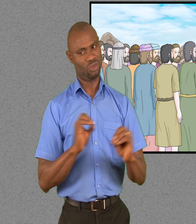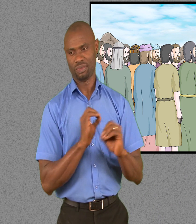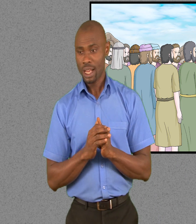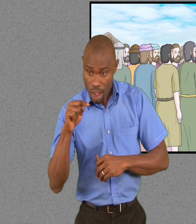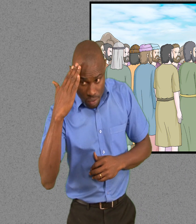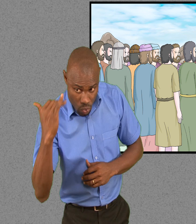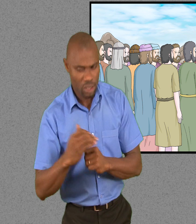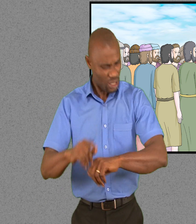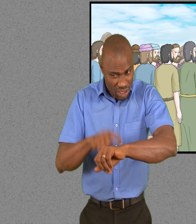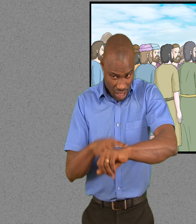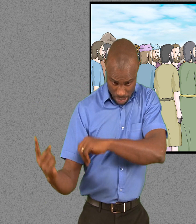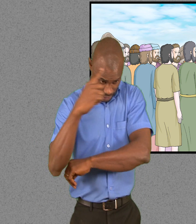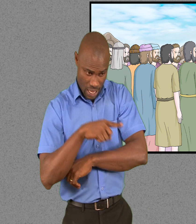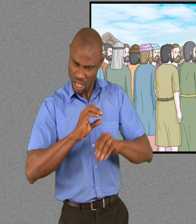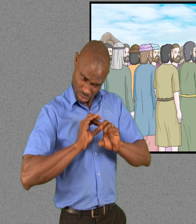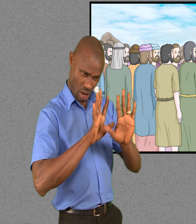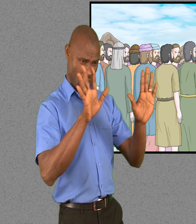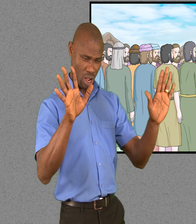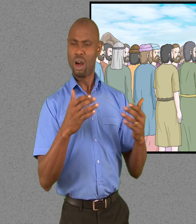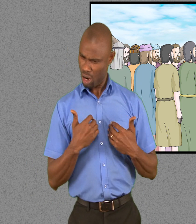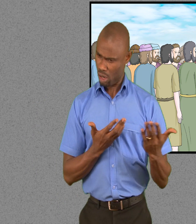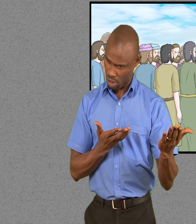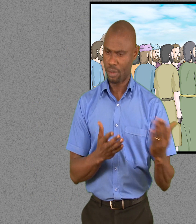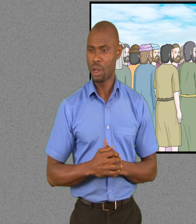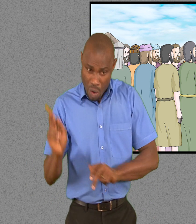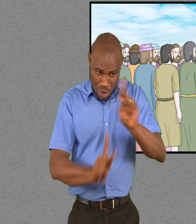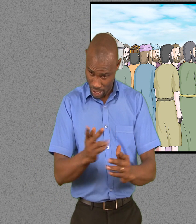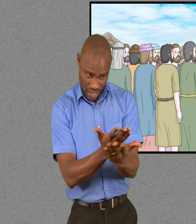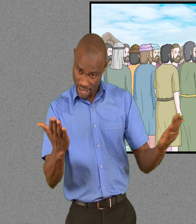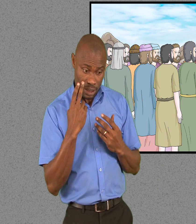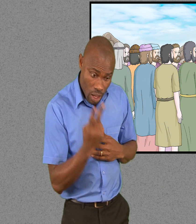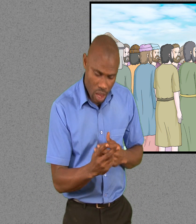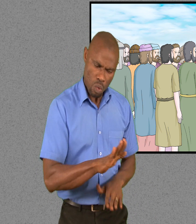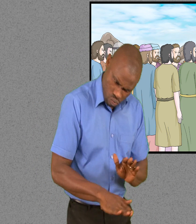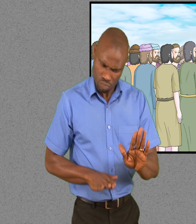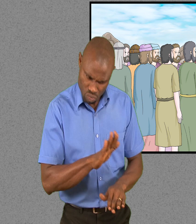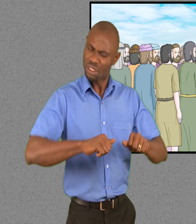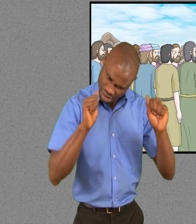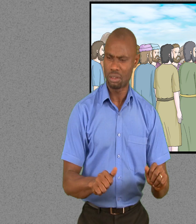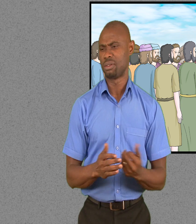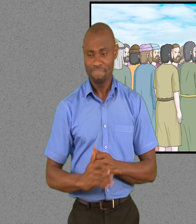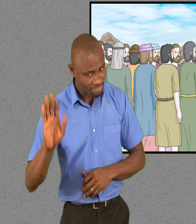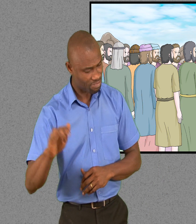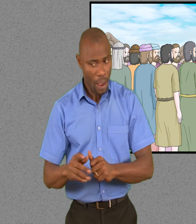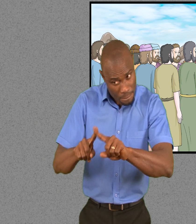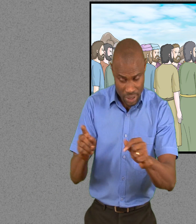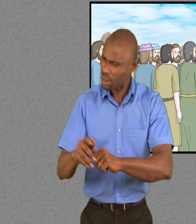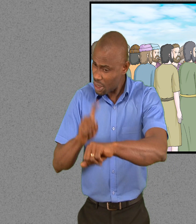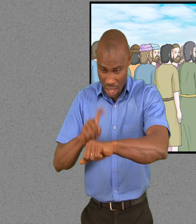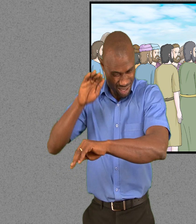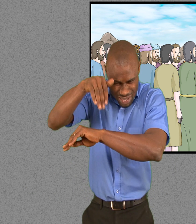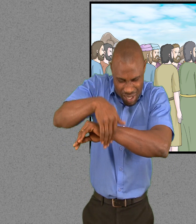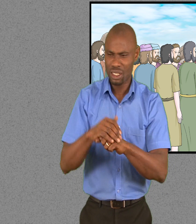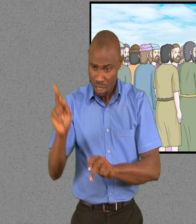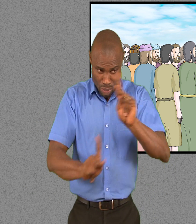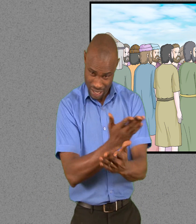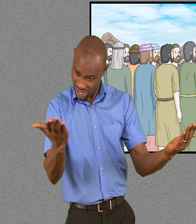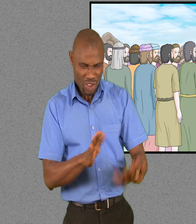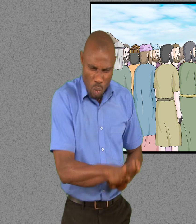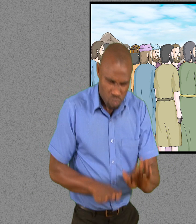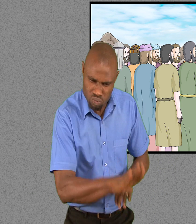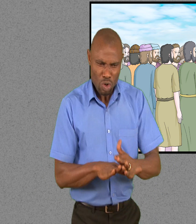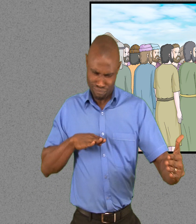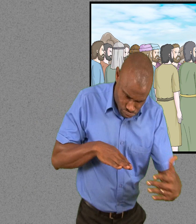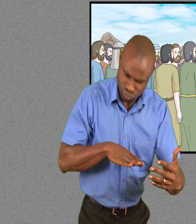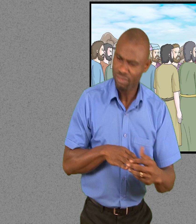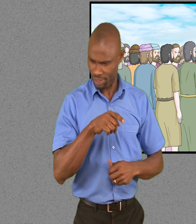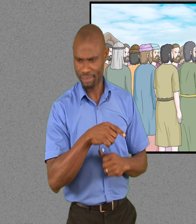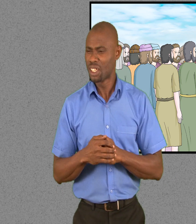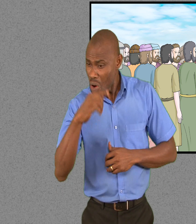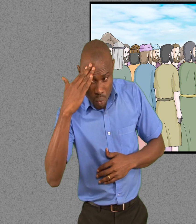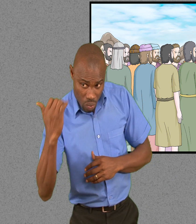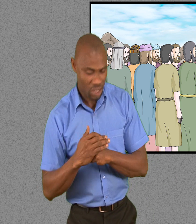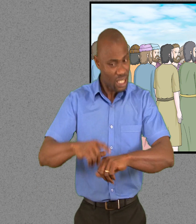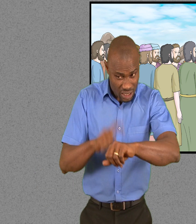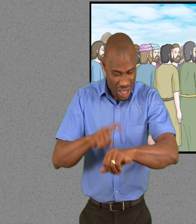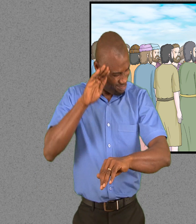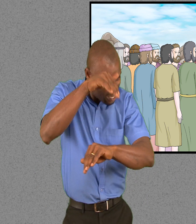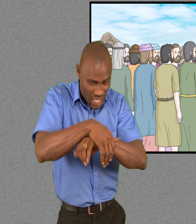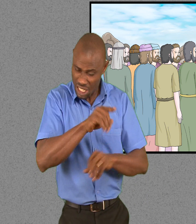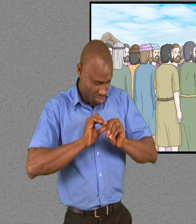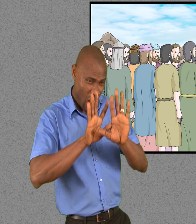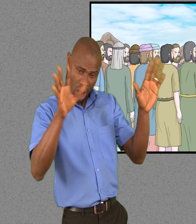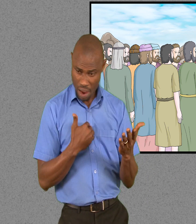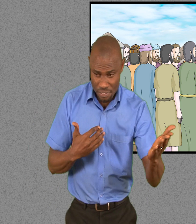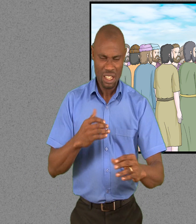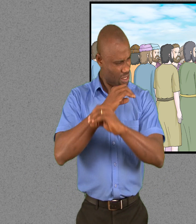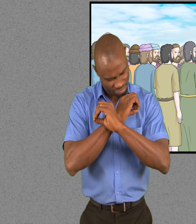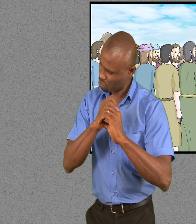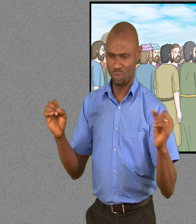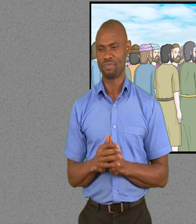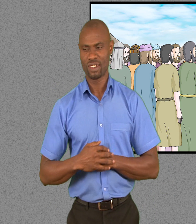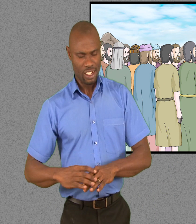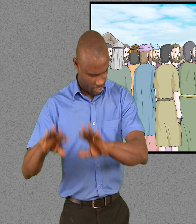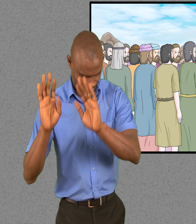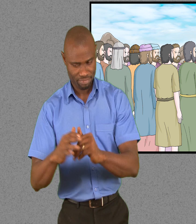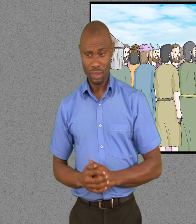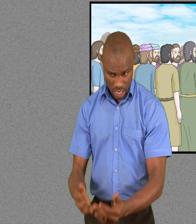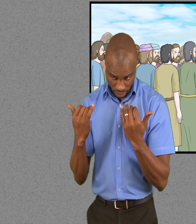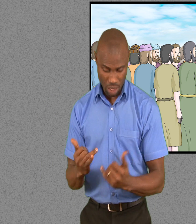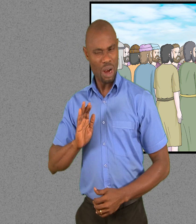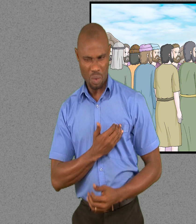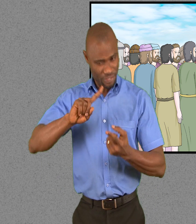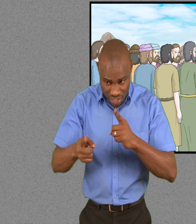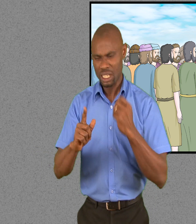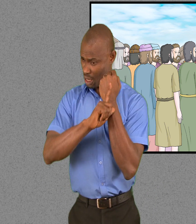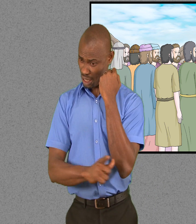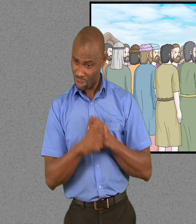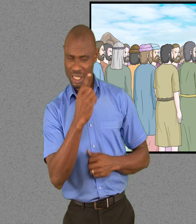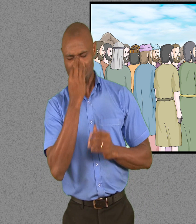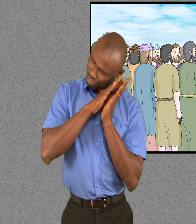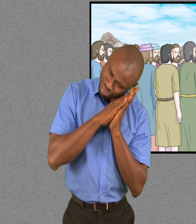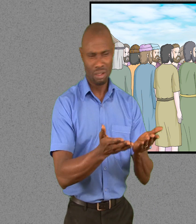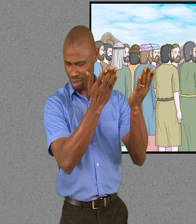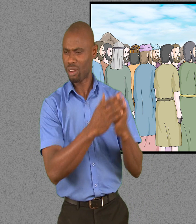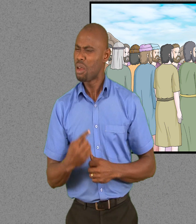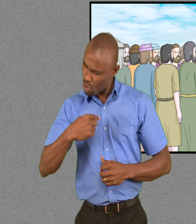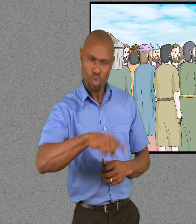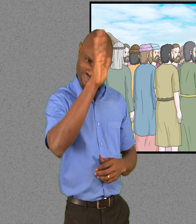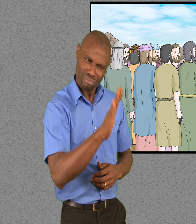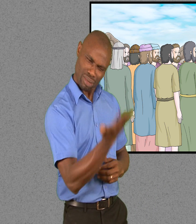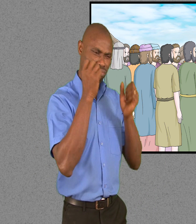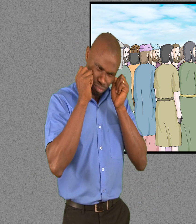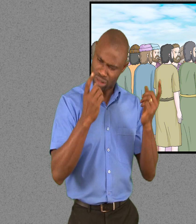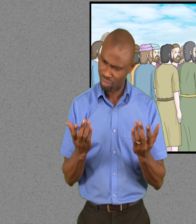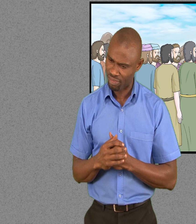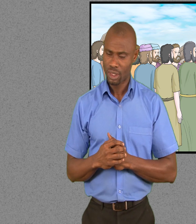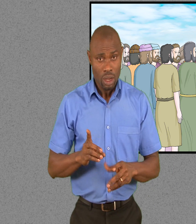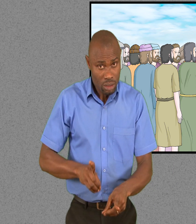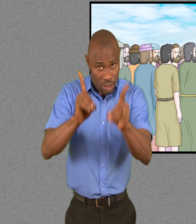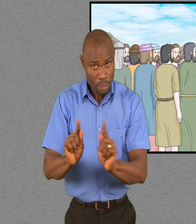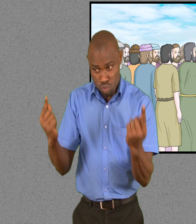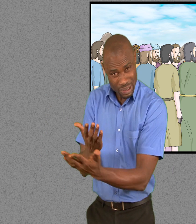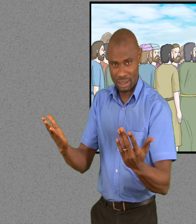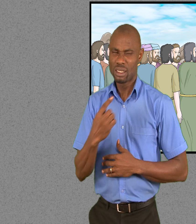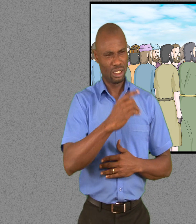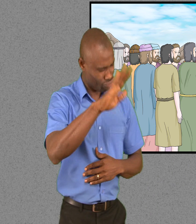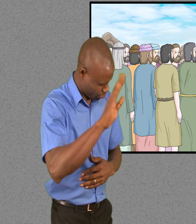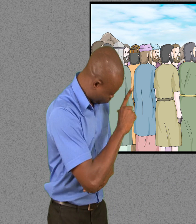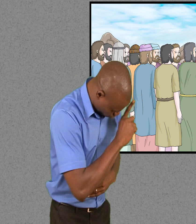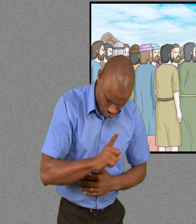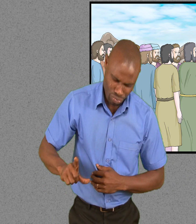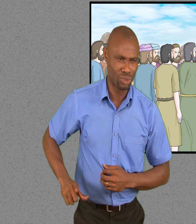But if anyone walks at night, he will stumble, because he has no light.” After He had said this, He told them, “Our friend Lazarus has fallen asleep, but I am going there to wake him up.”